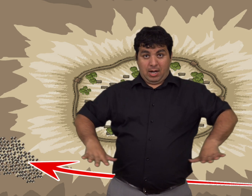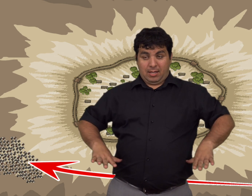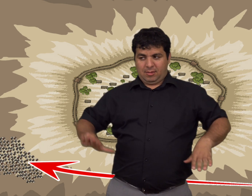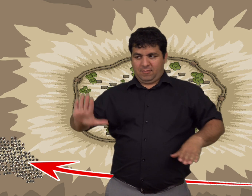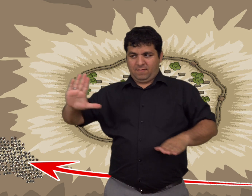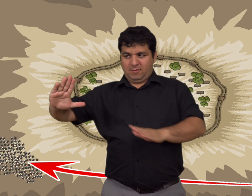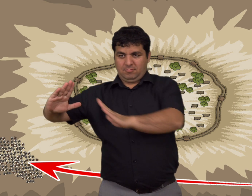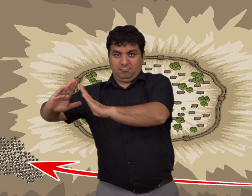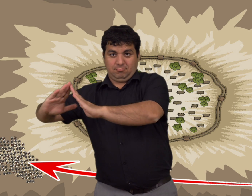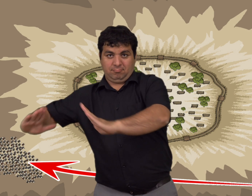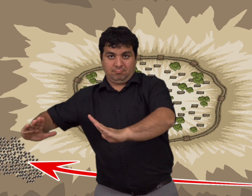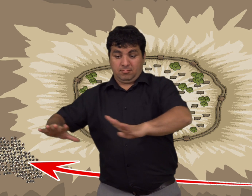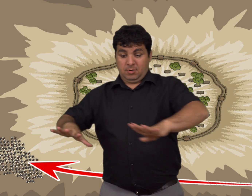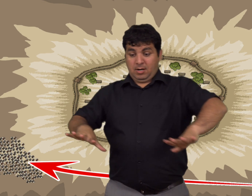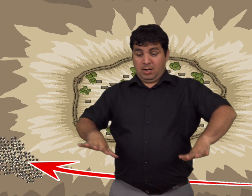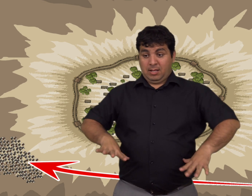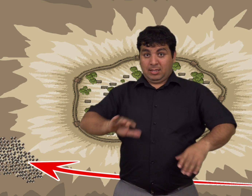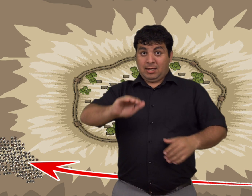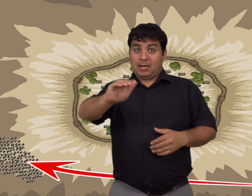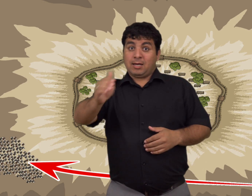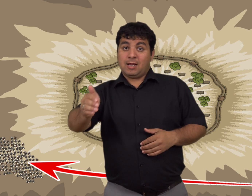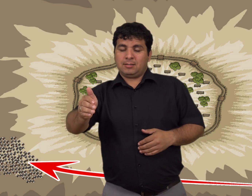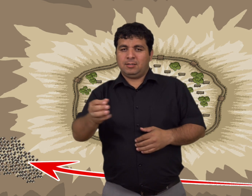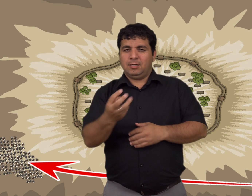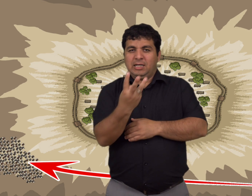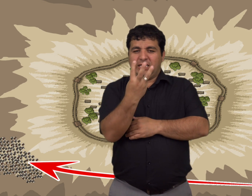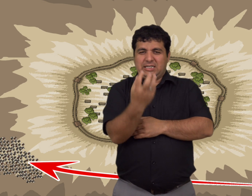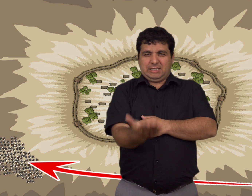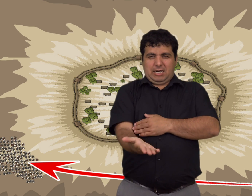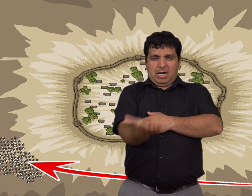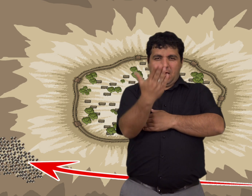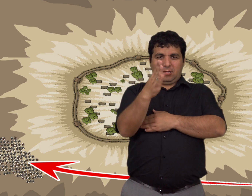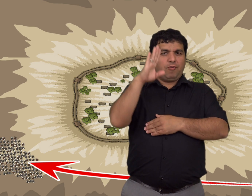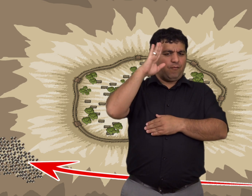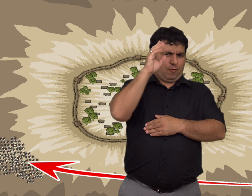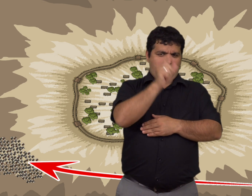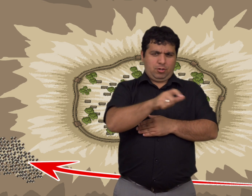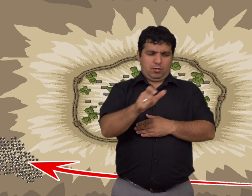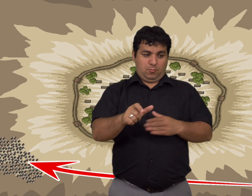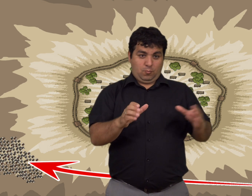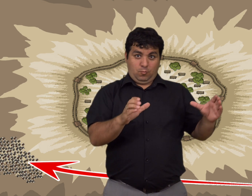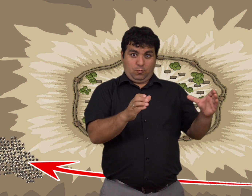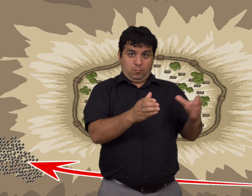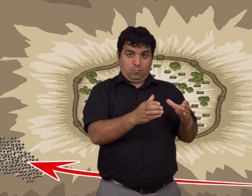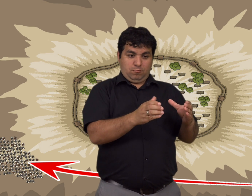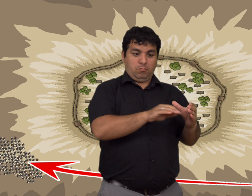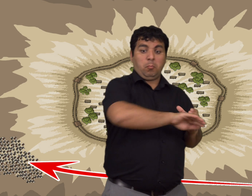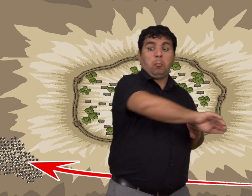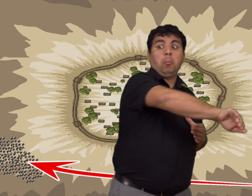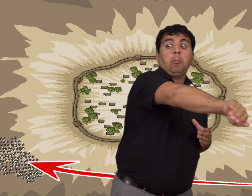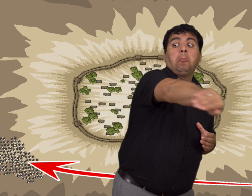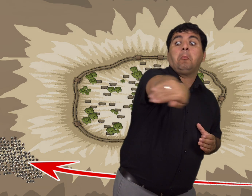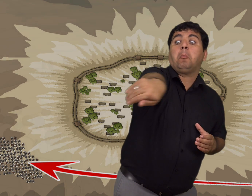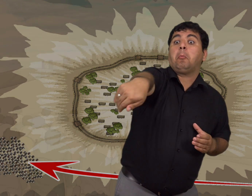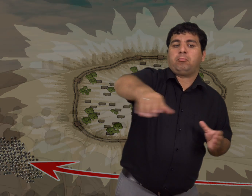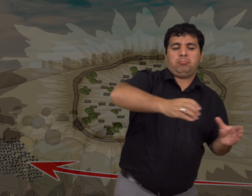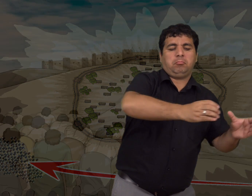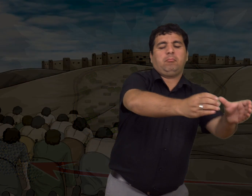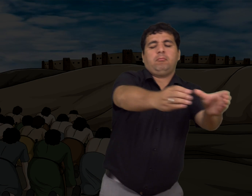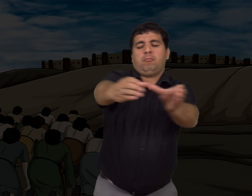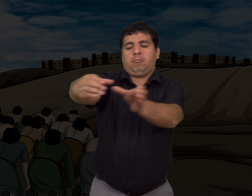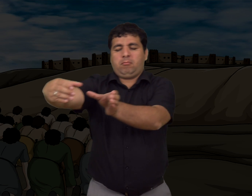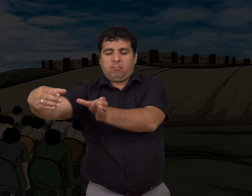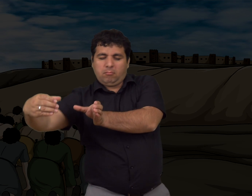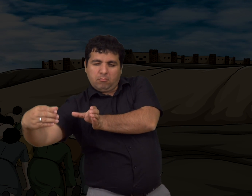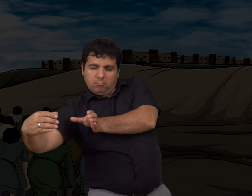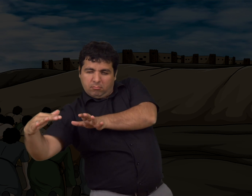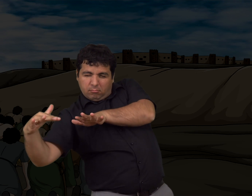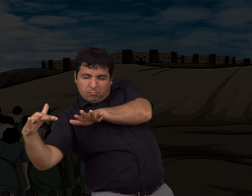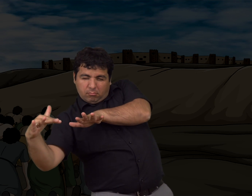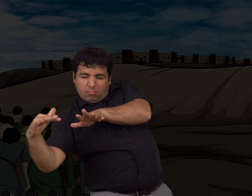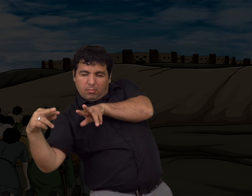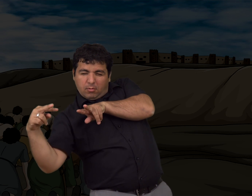So Joshua sent them out, and they went to the place of ambush and lay in wait between Bethel and Ai, to the west of Ai.